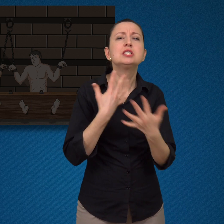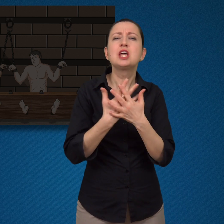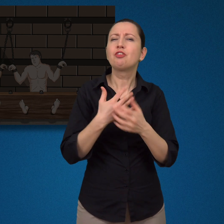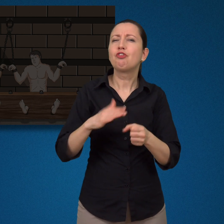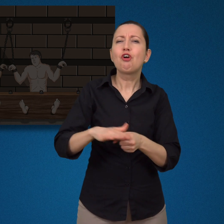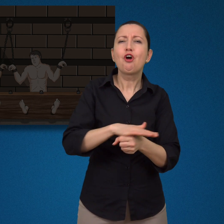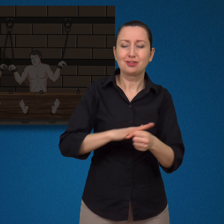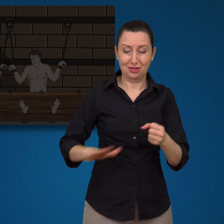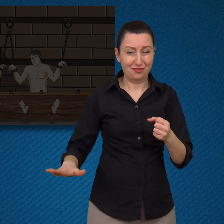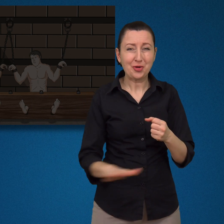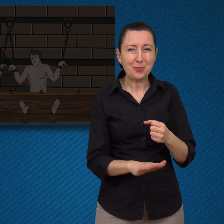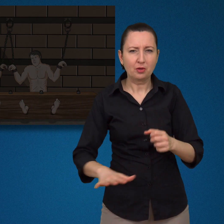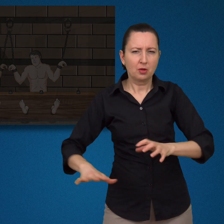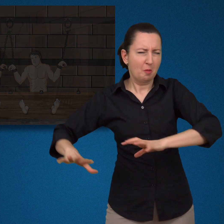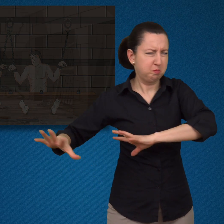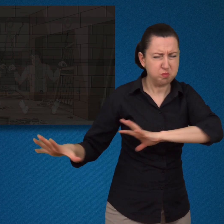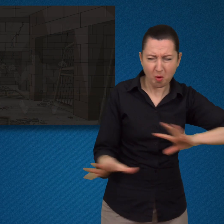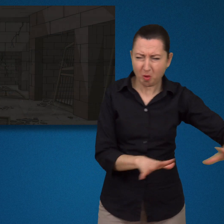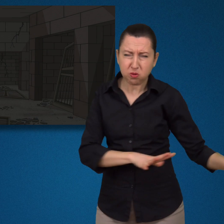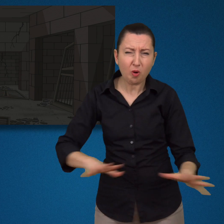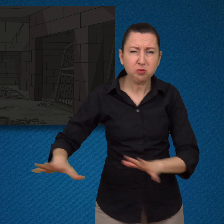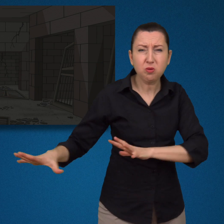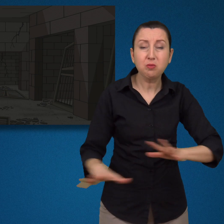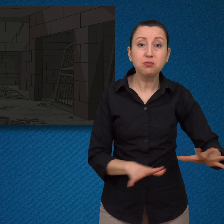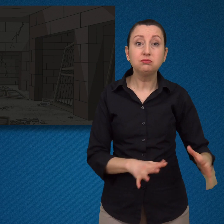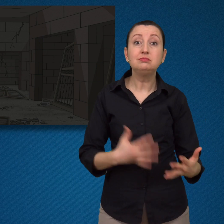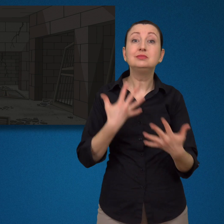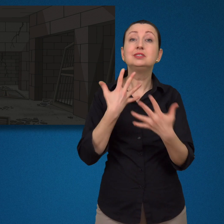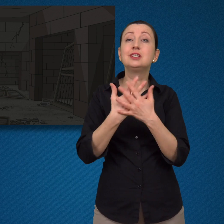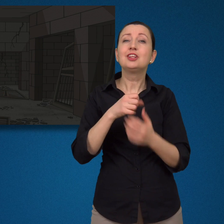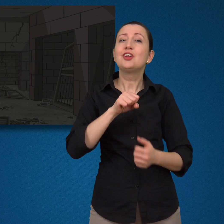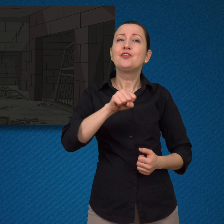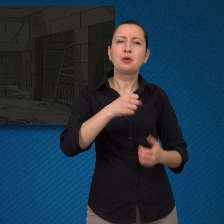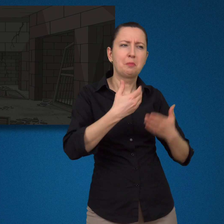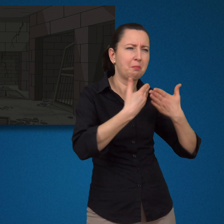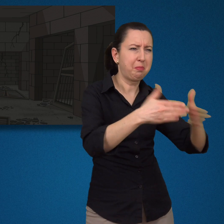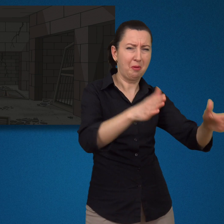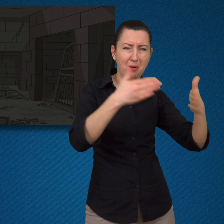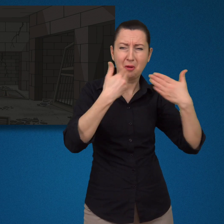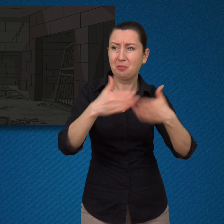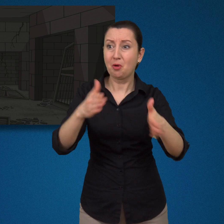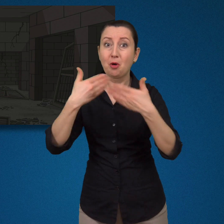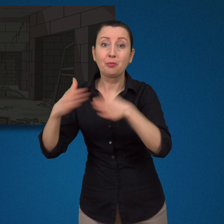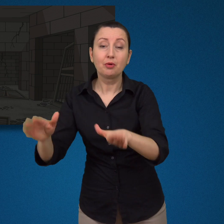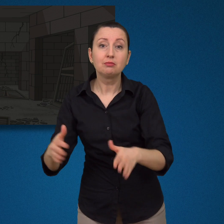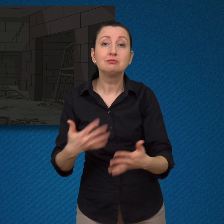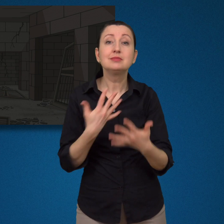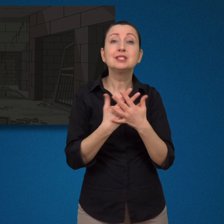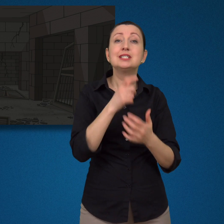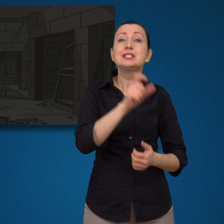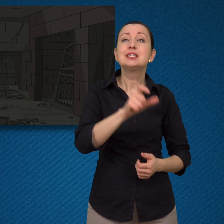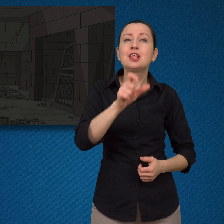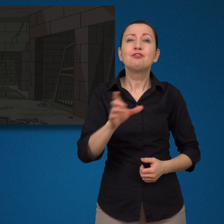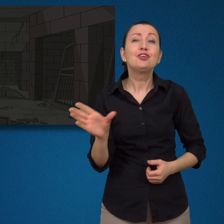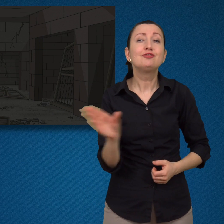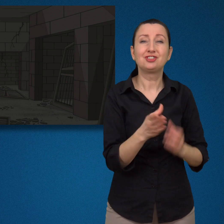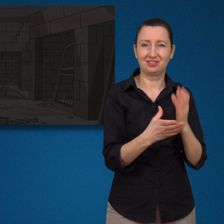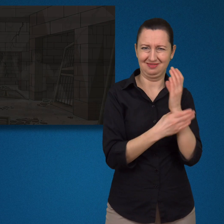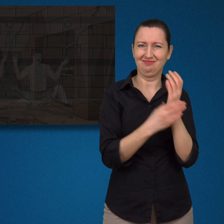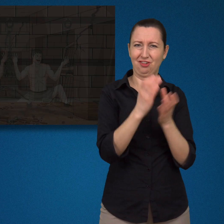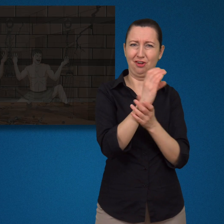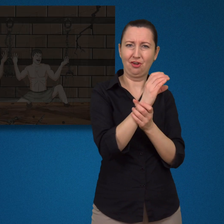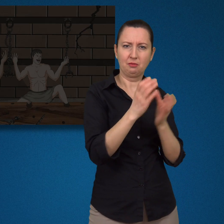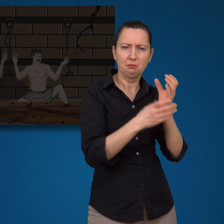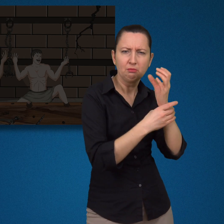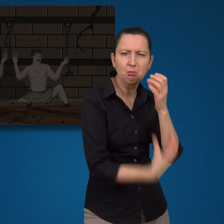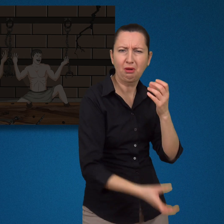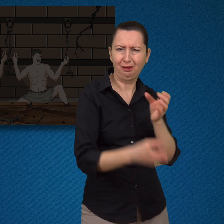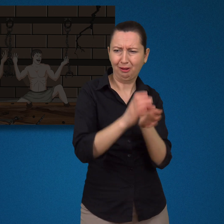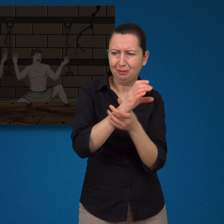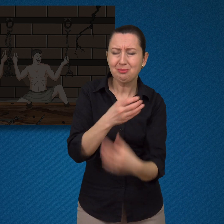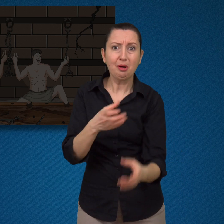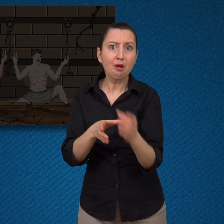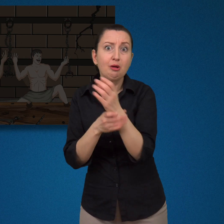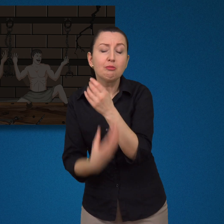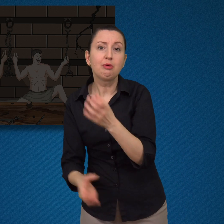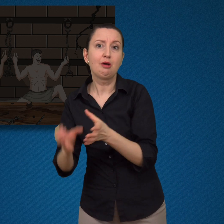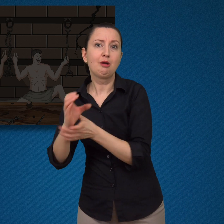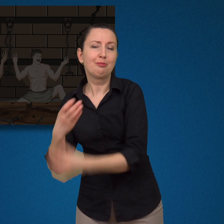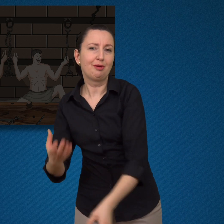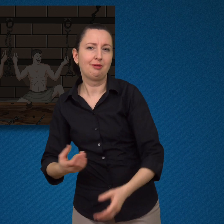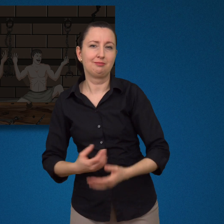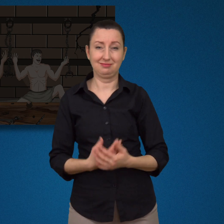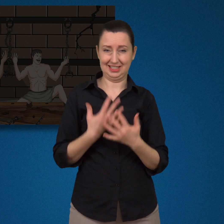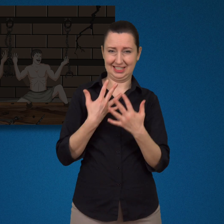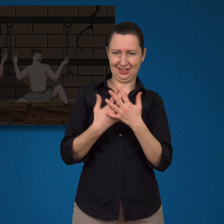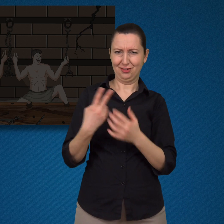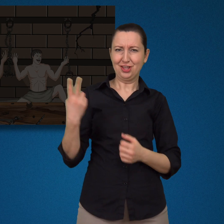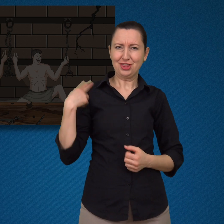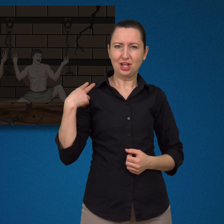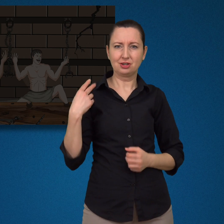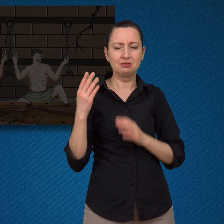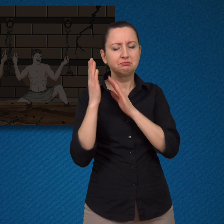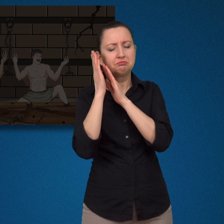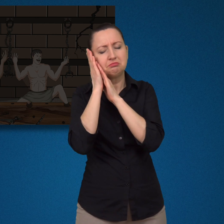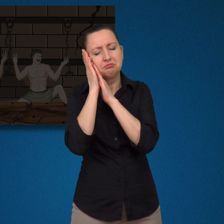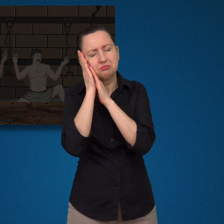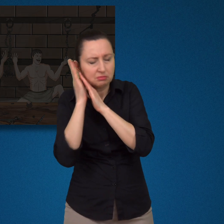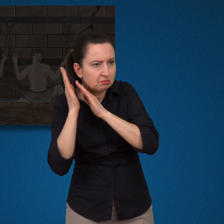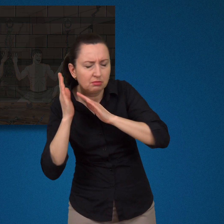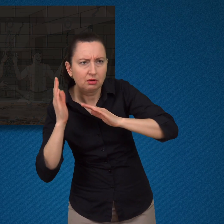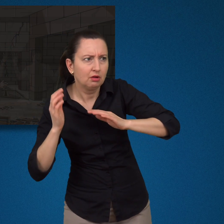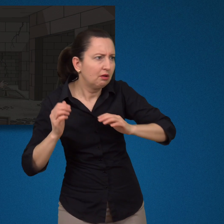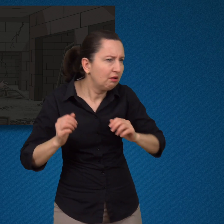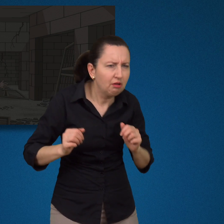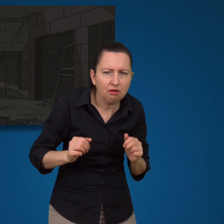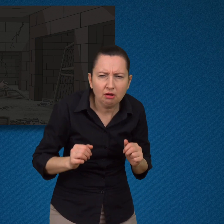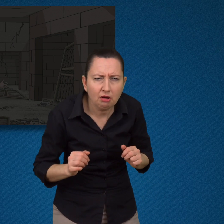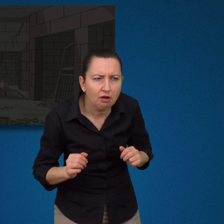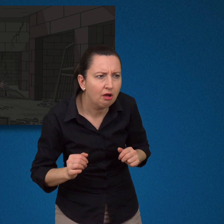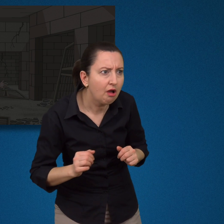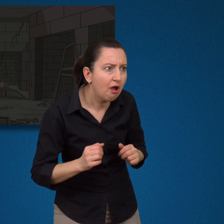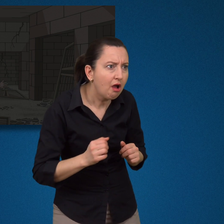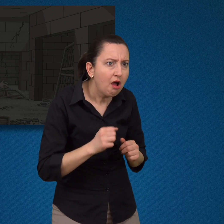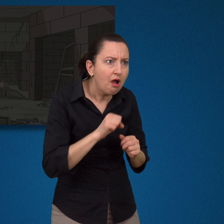Suddenly a strong earthquake shook the foundations of the prison. At once all the doors flew open and everyone’s chains came loose.